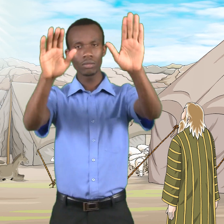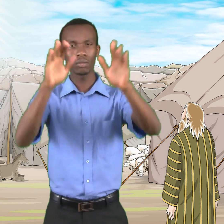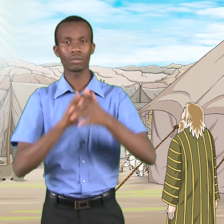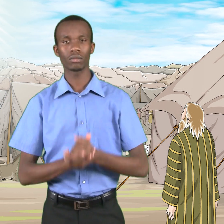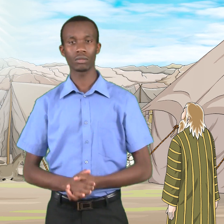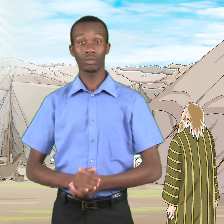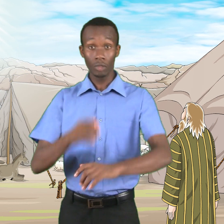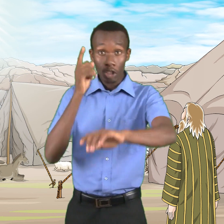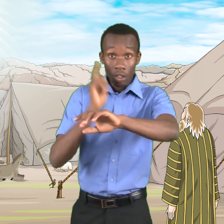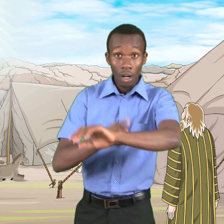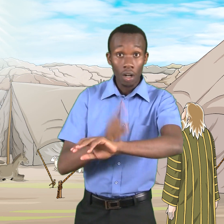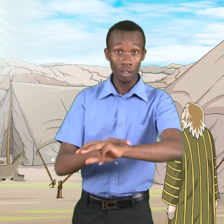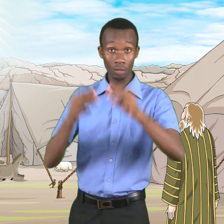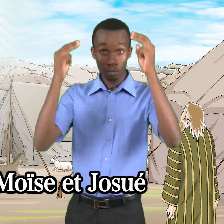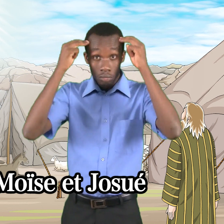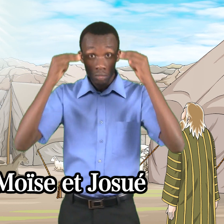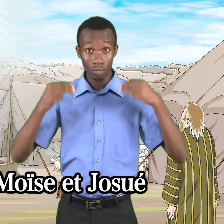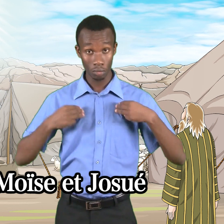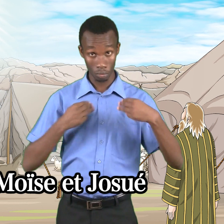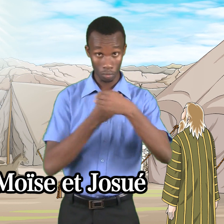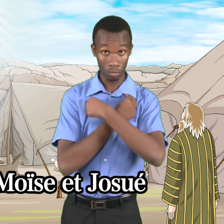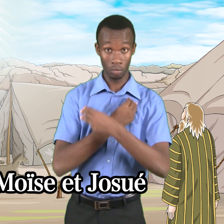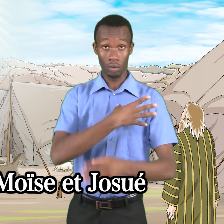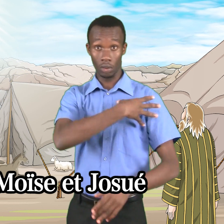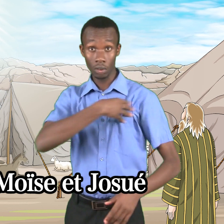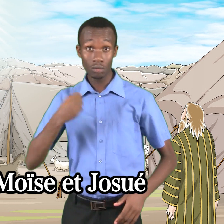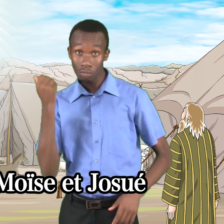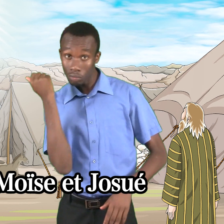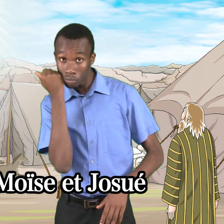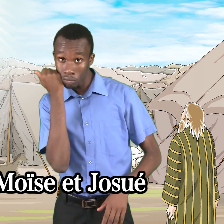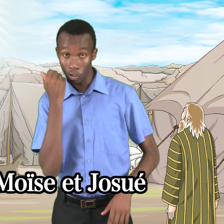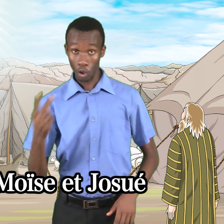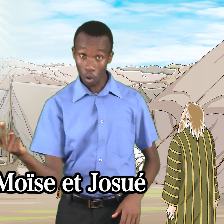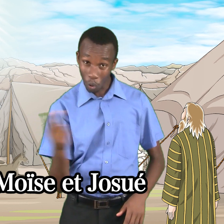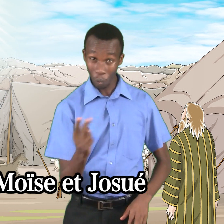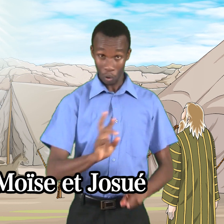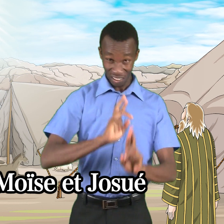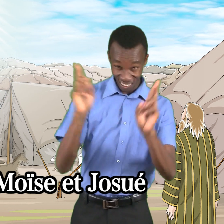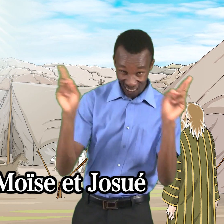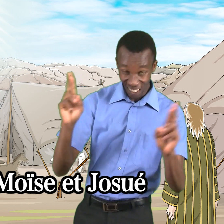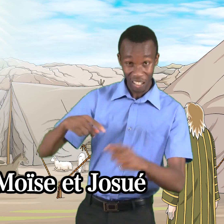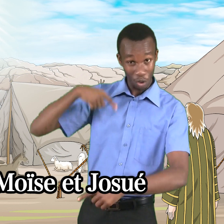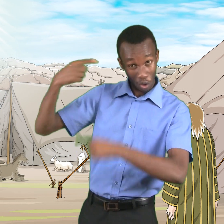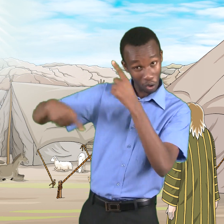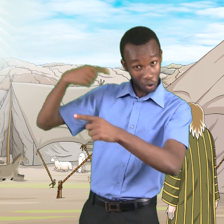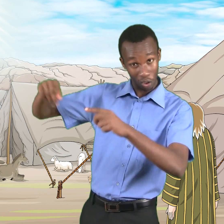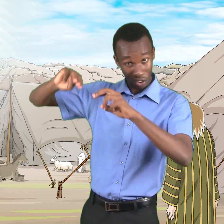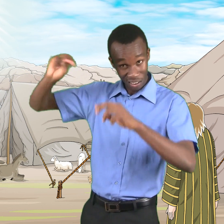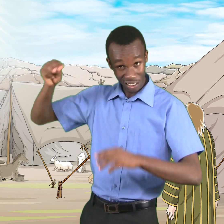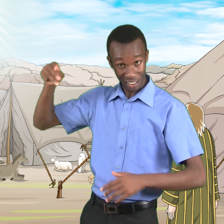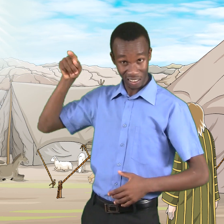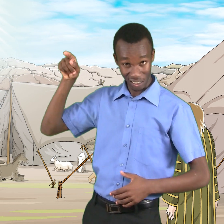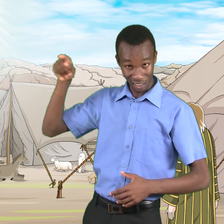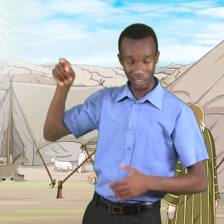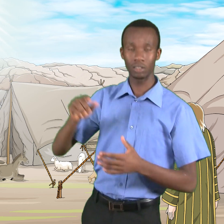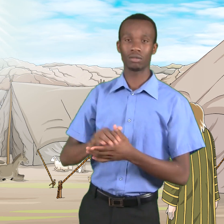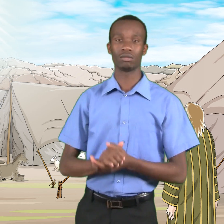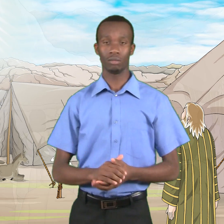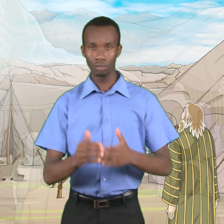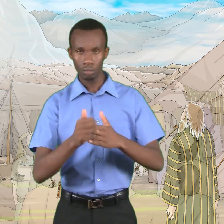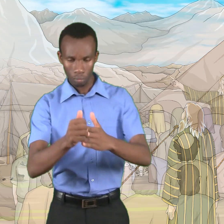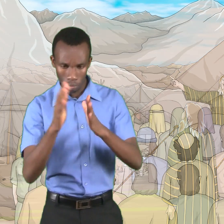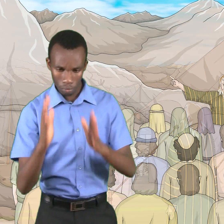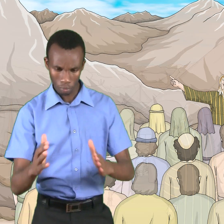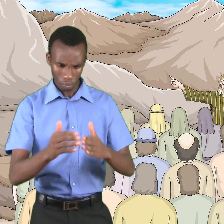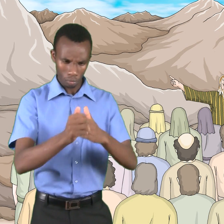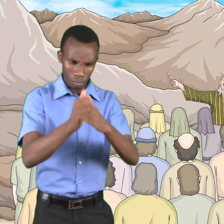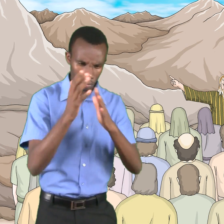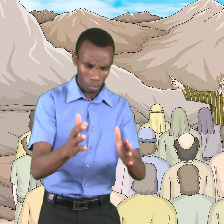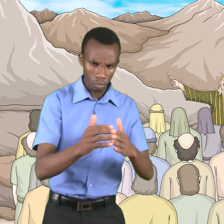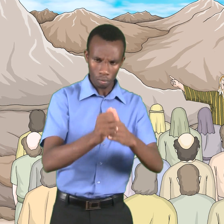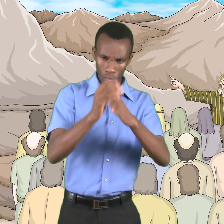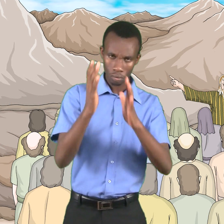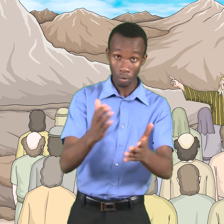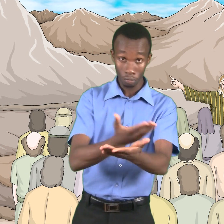So Moses set out with Joshua his attendant and went up on the mountain of God.